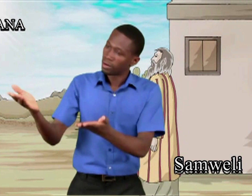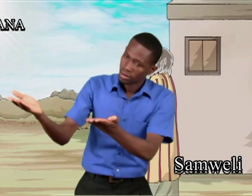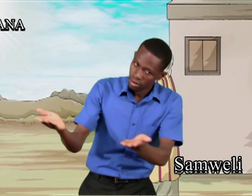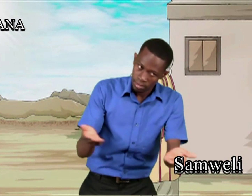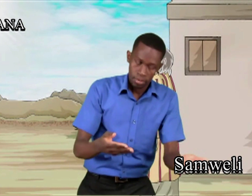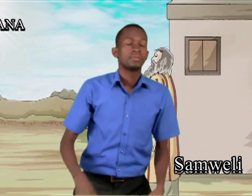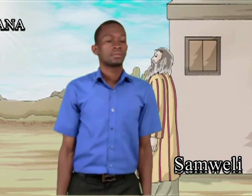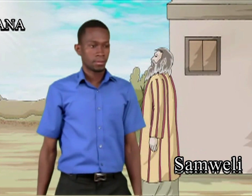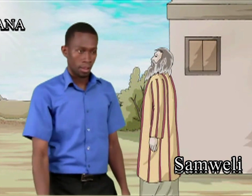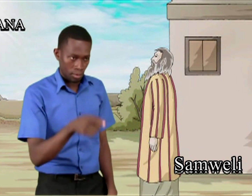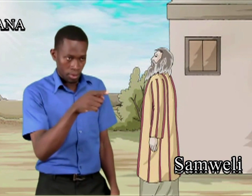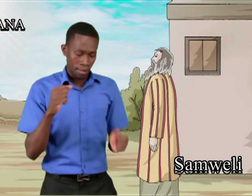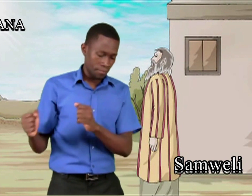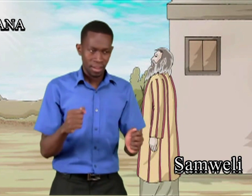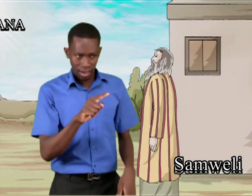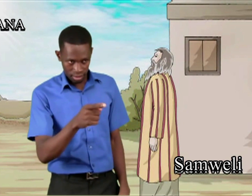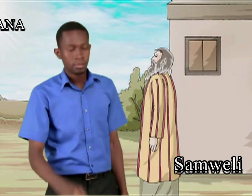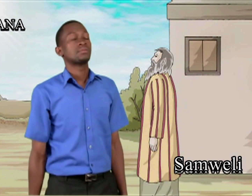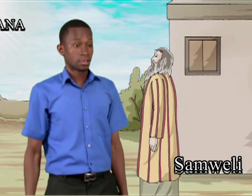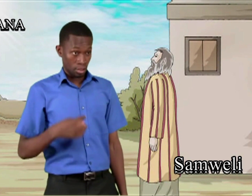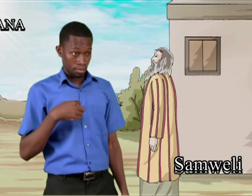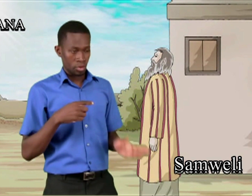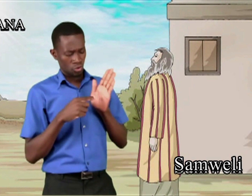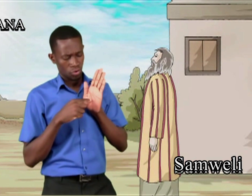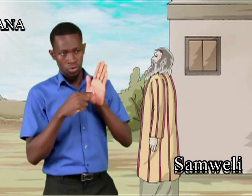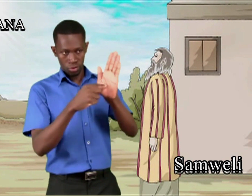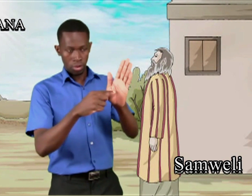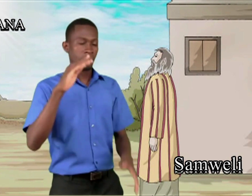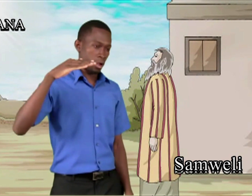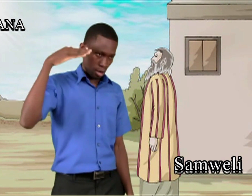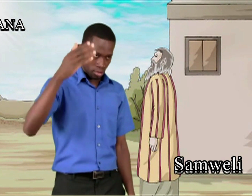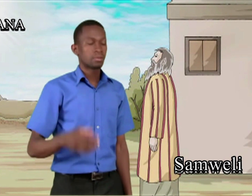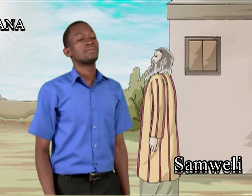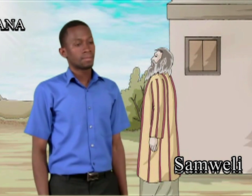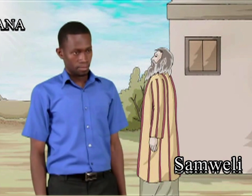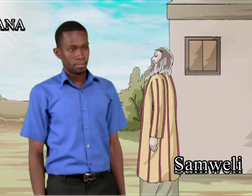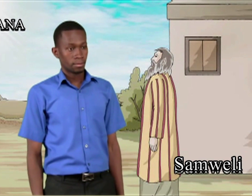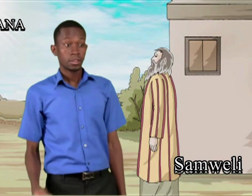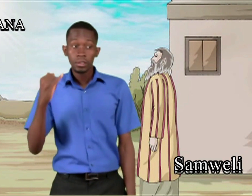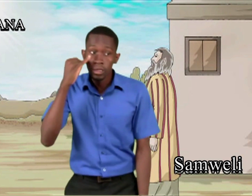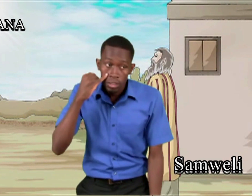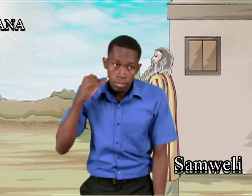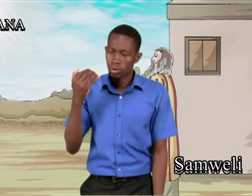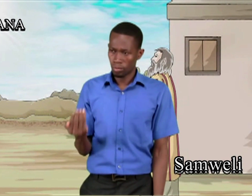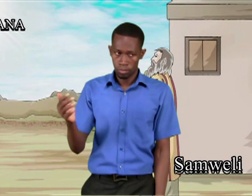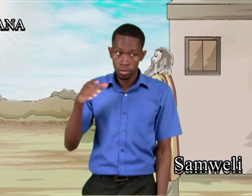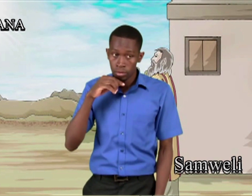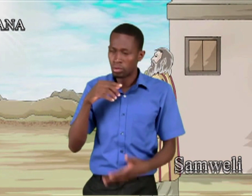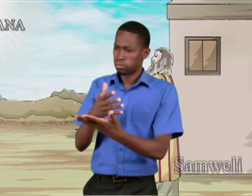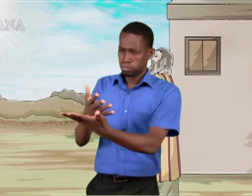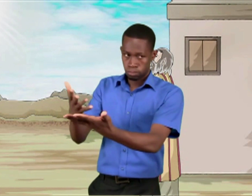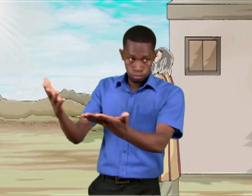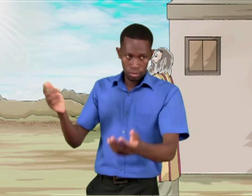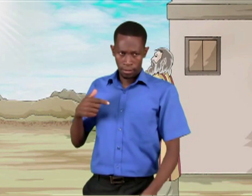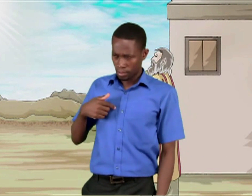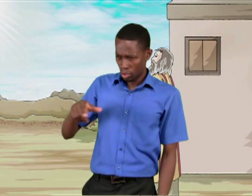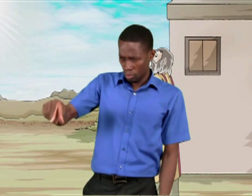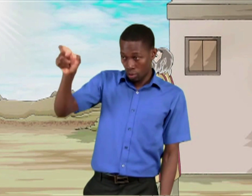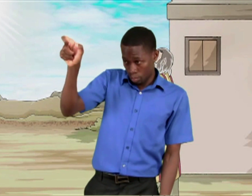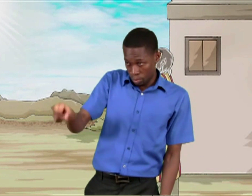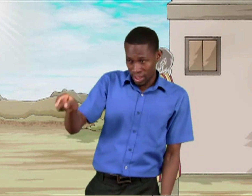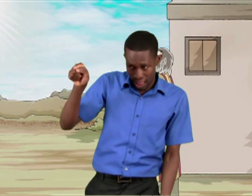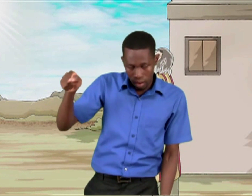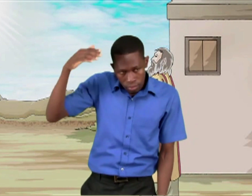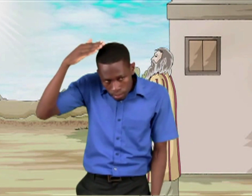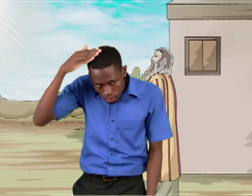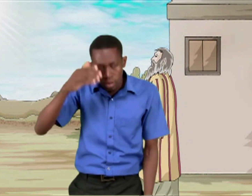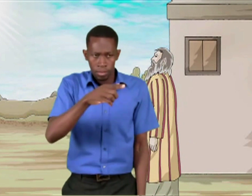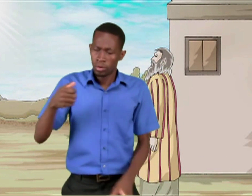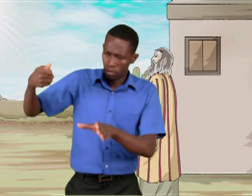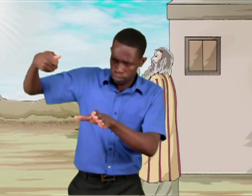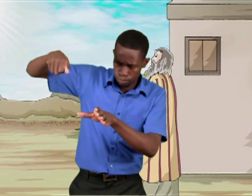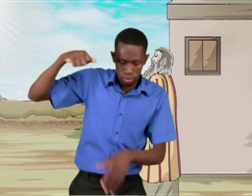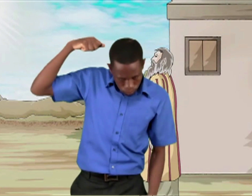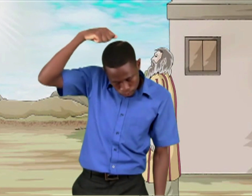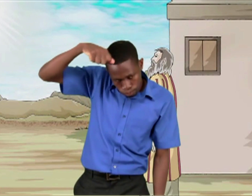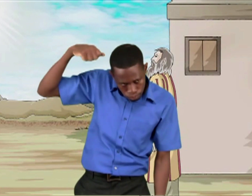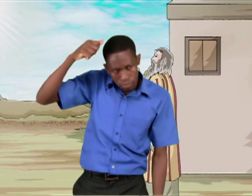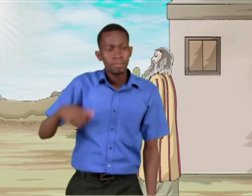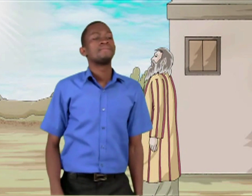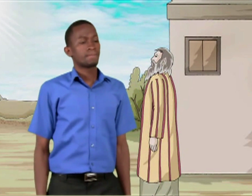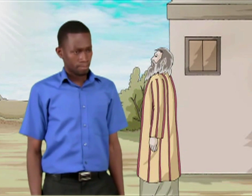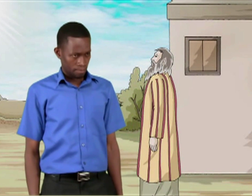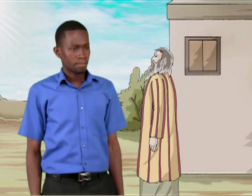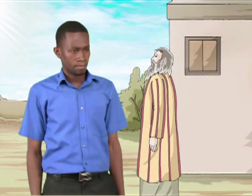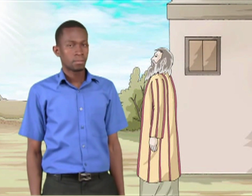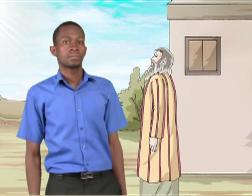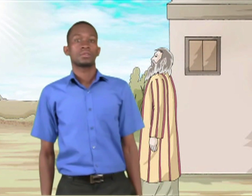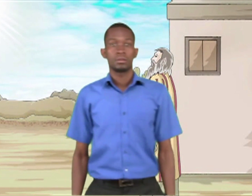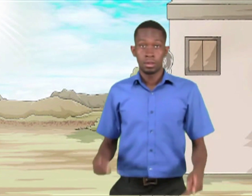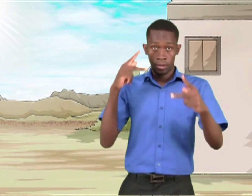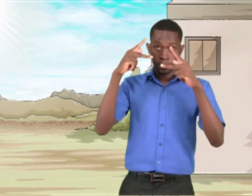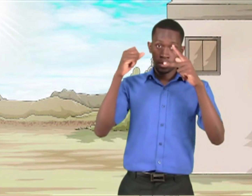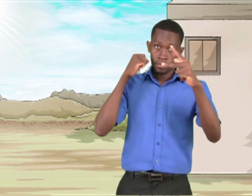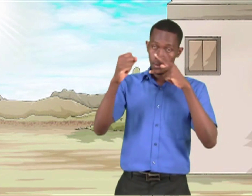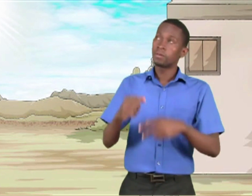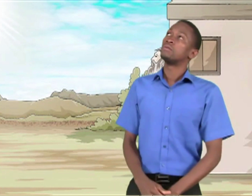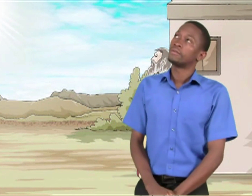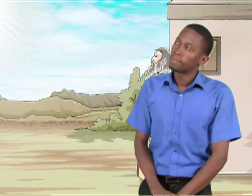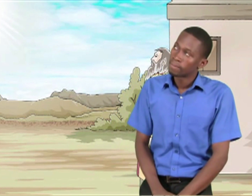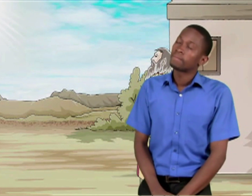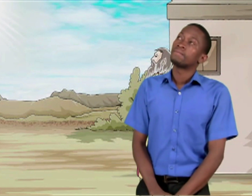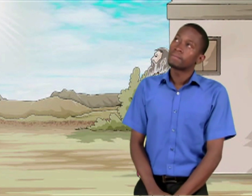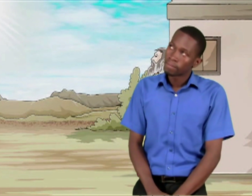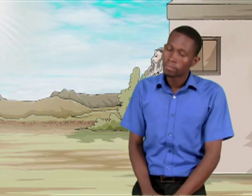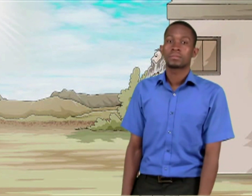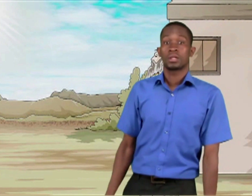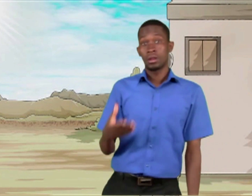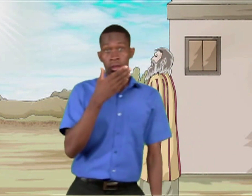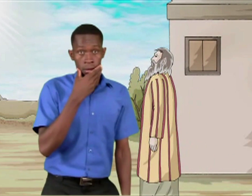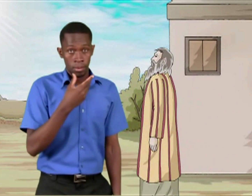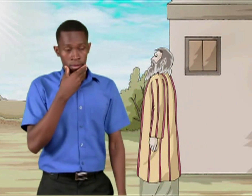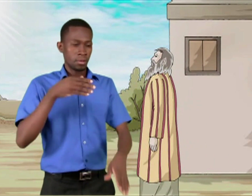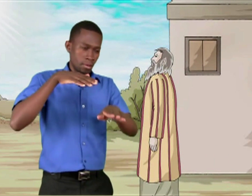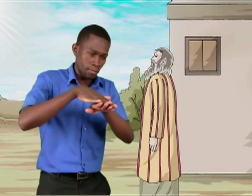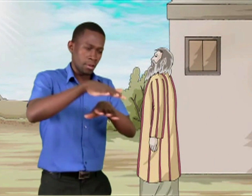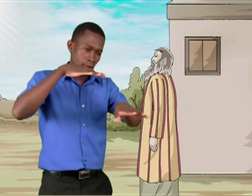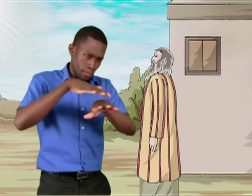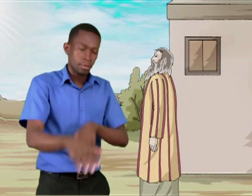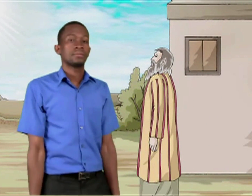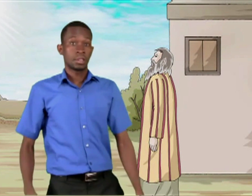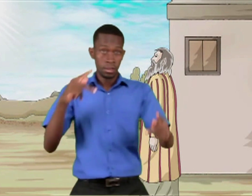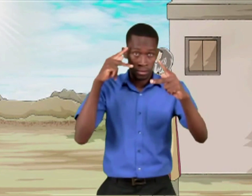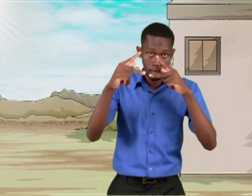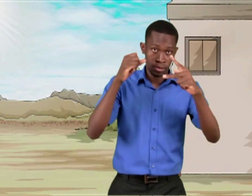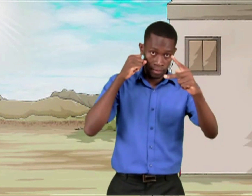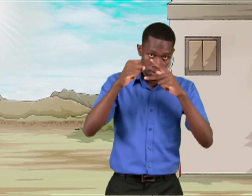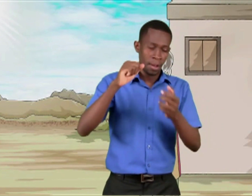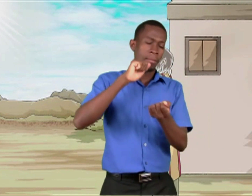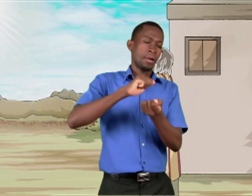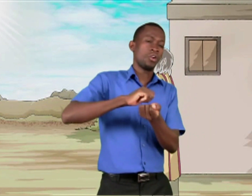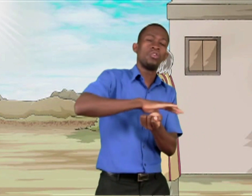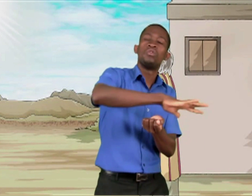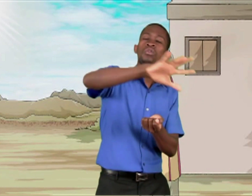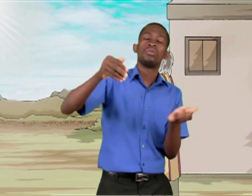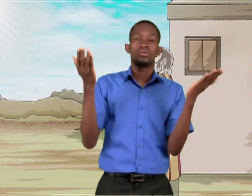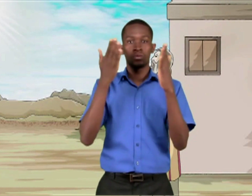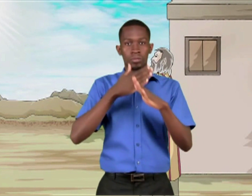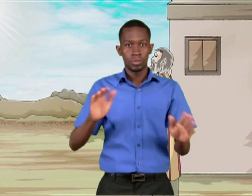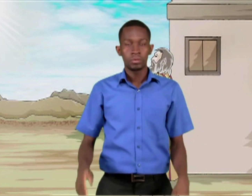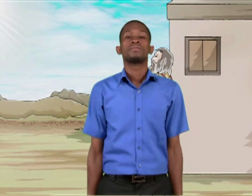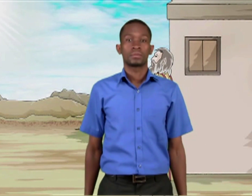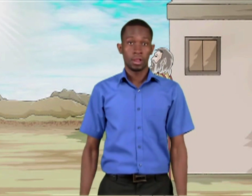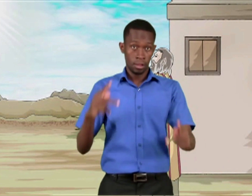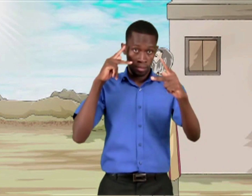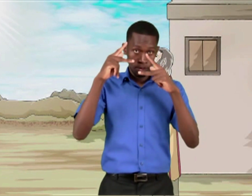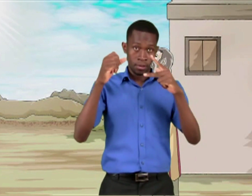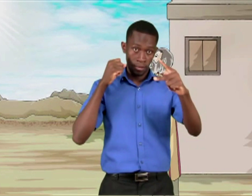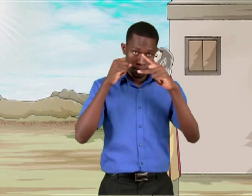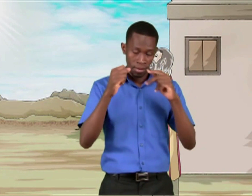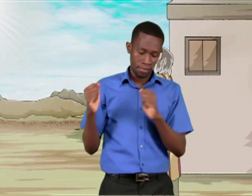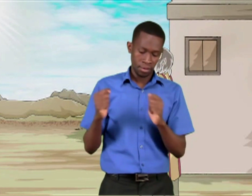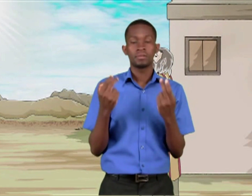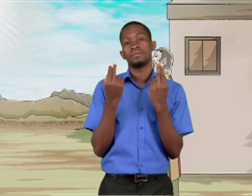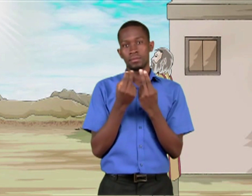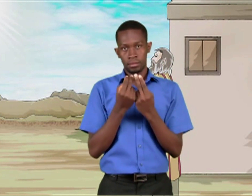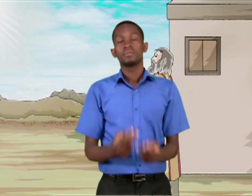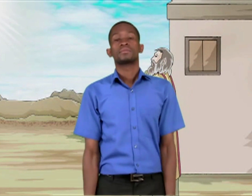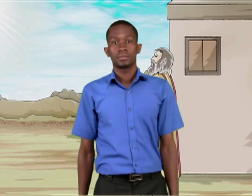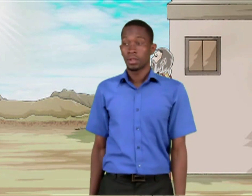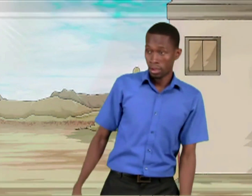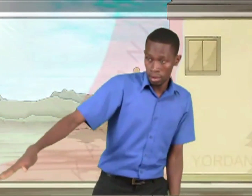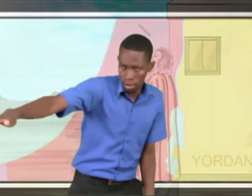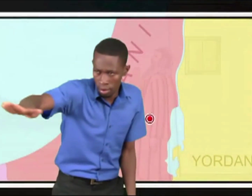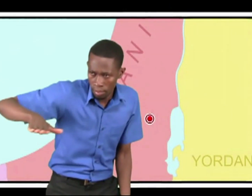Then invite Jesse to the sacrifice, and I will show you what you are to do. You are to anoint for Me the one I indicate.”